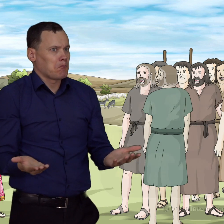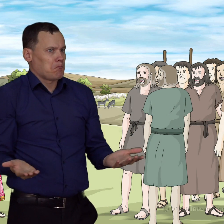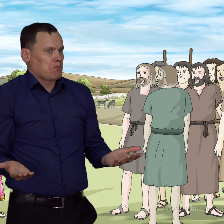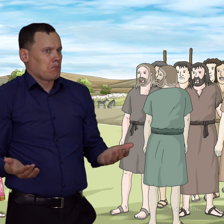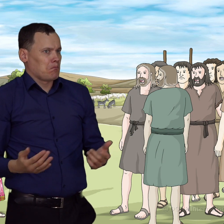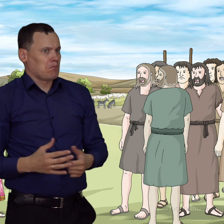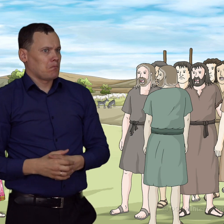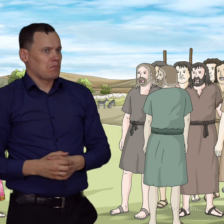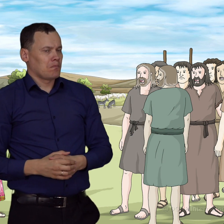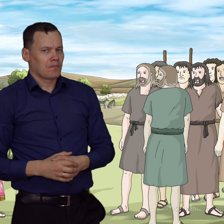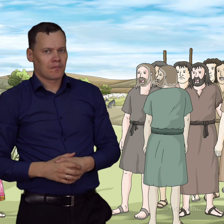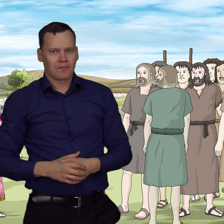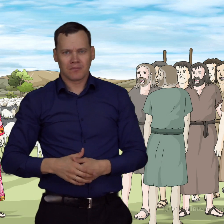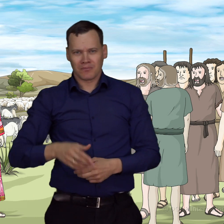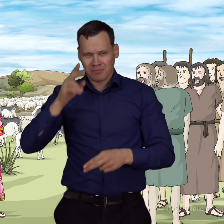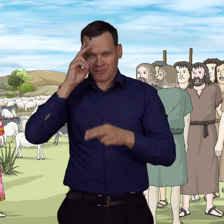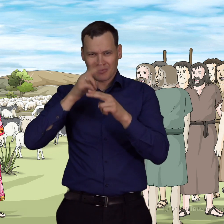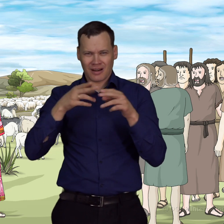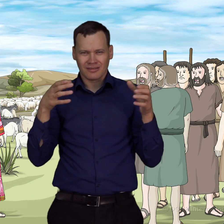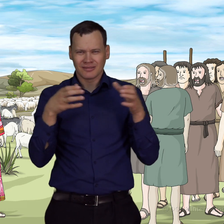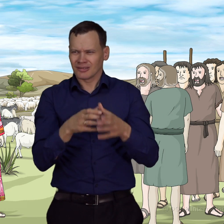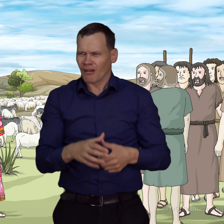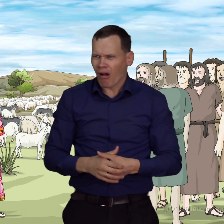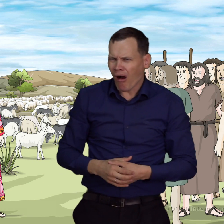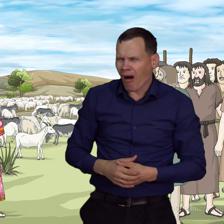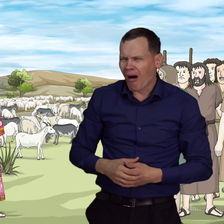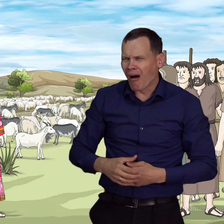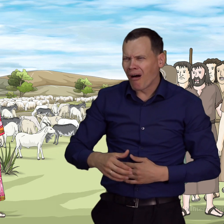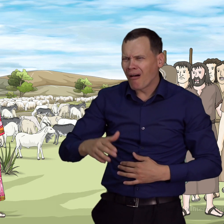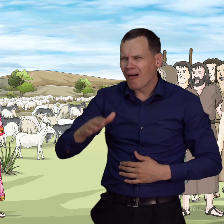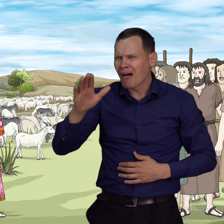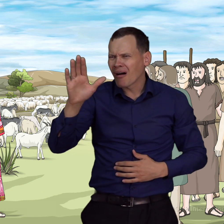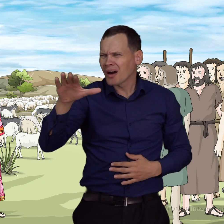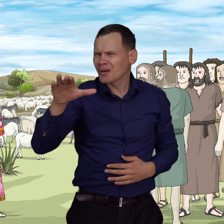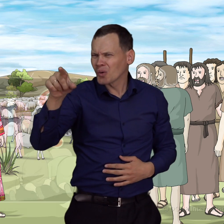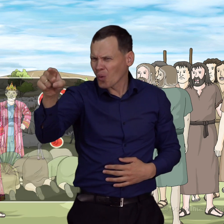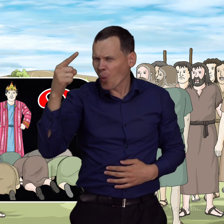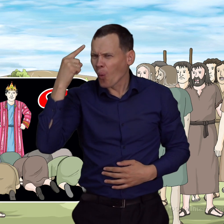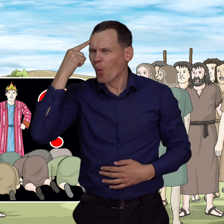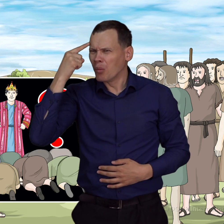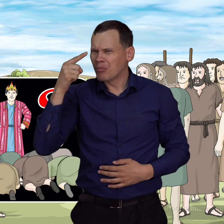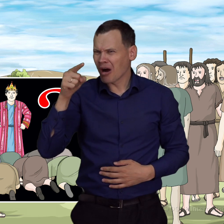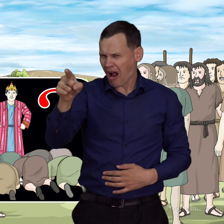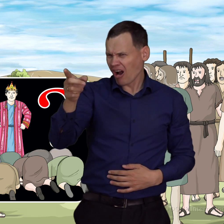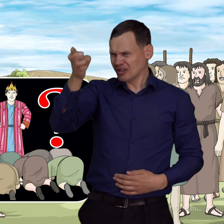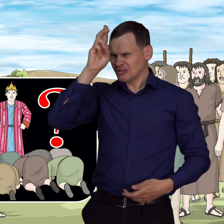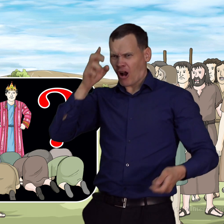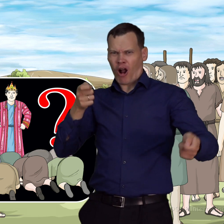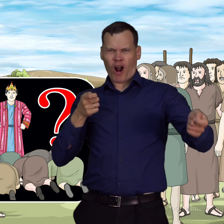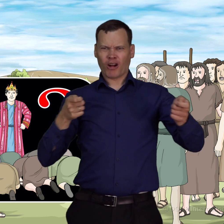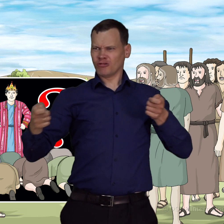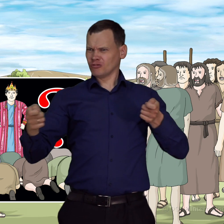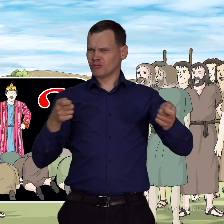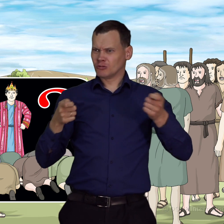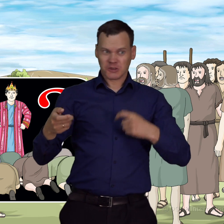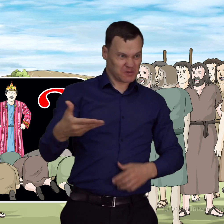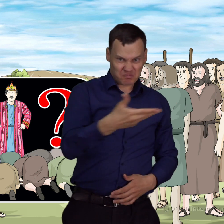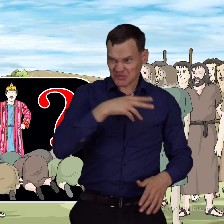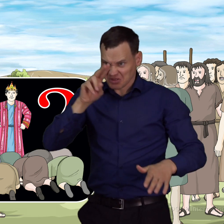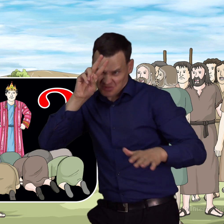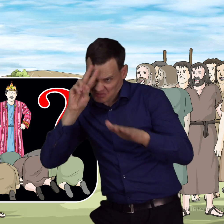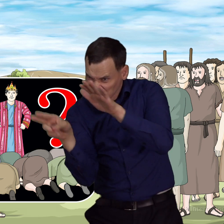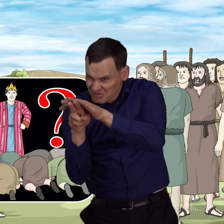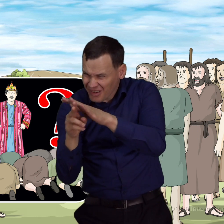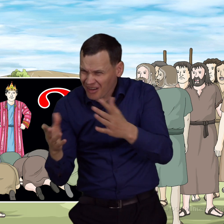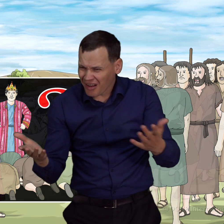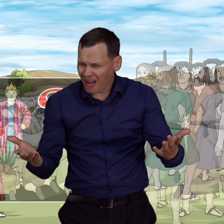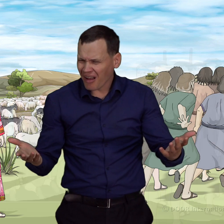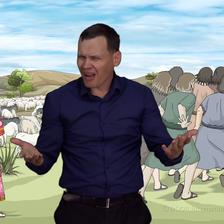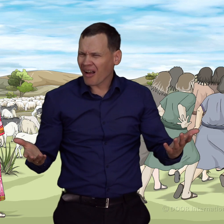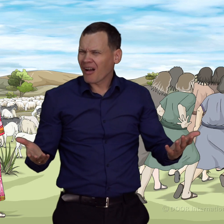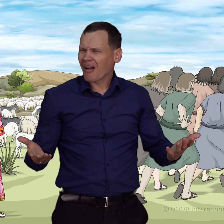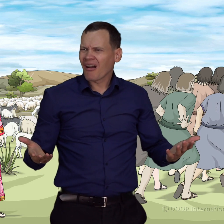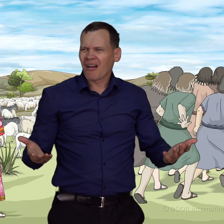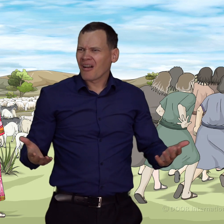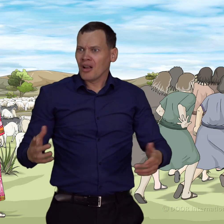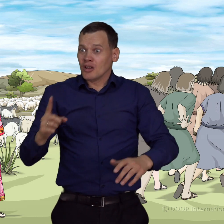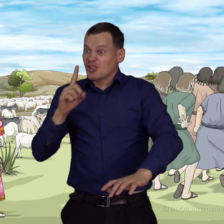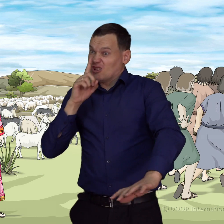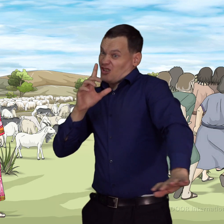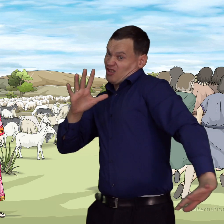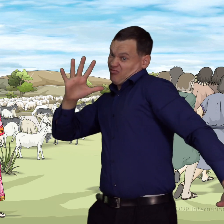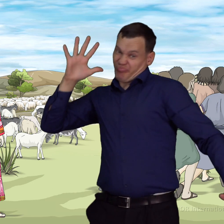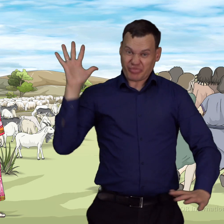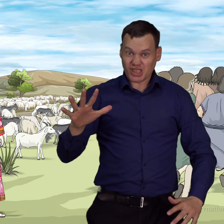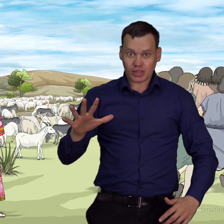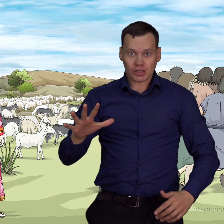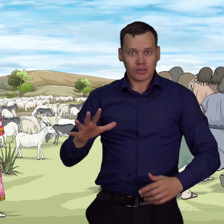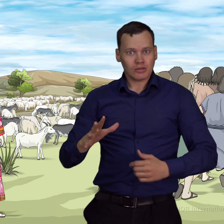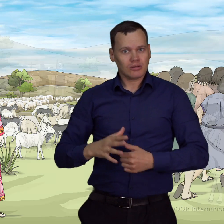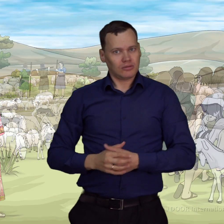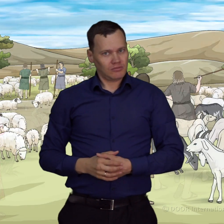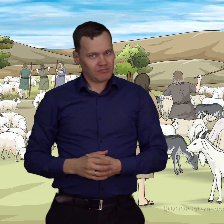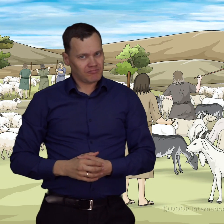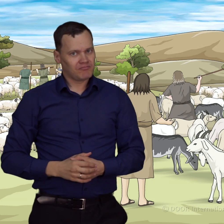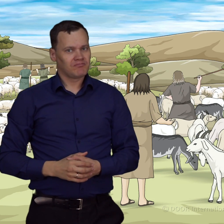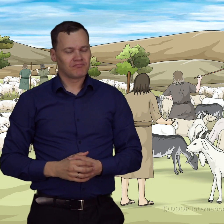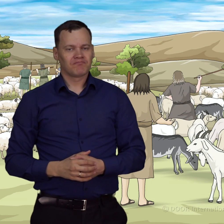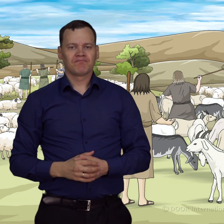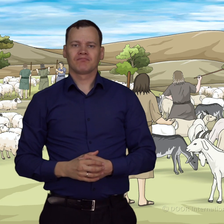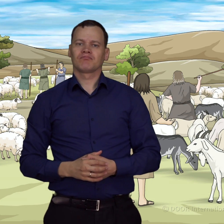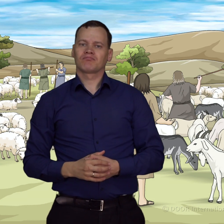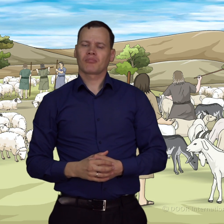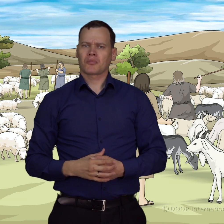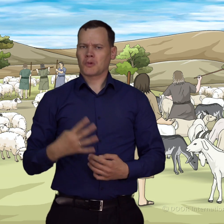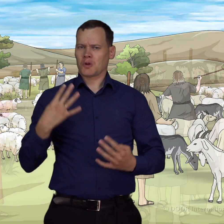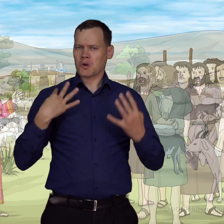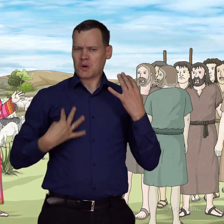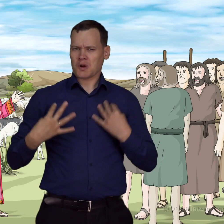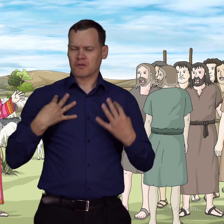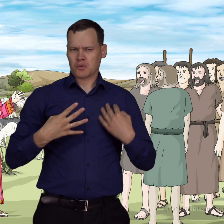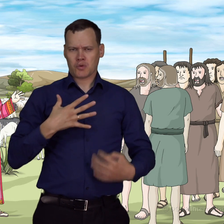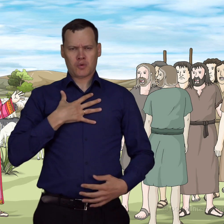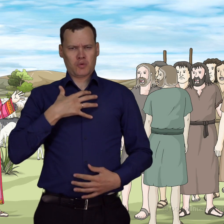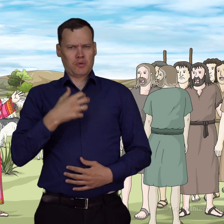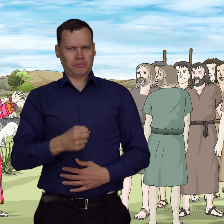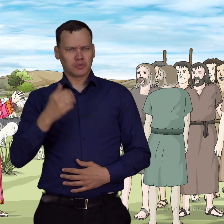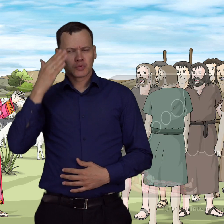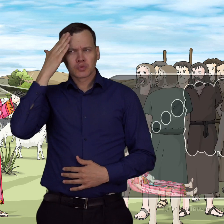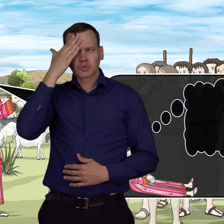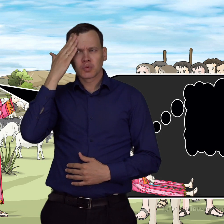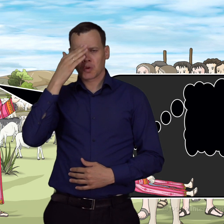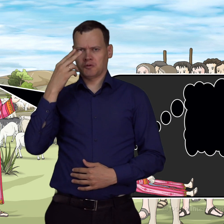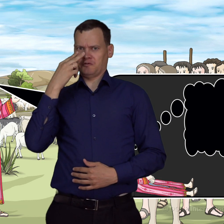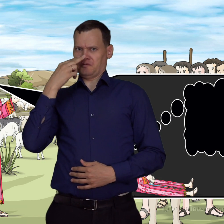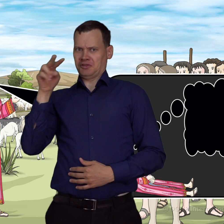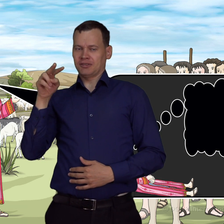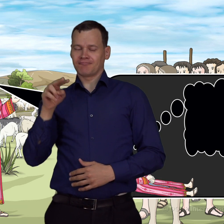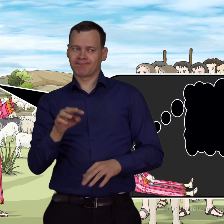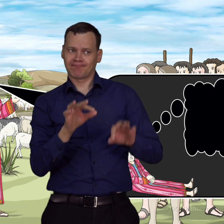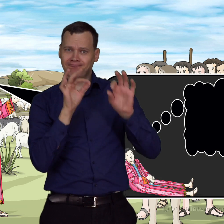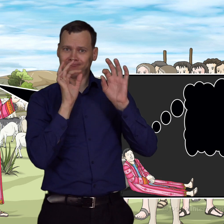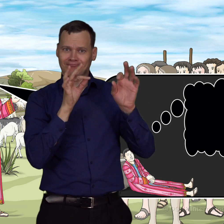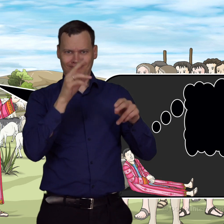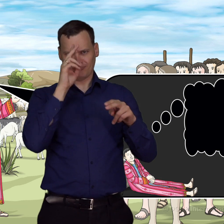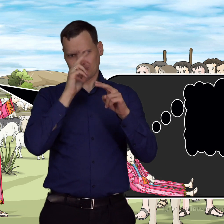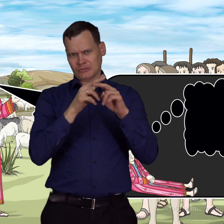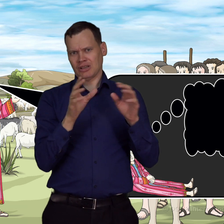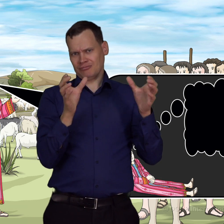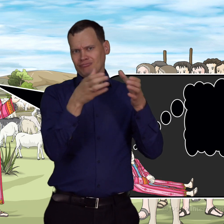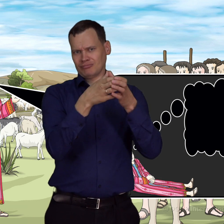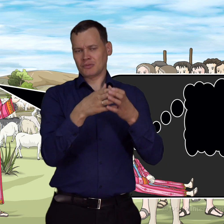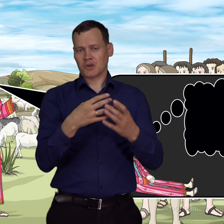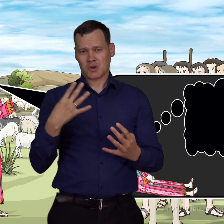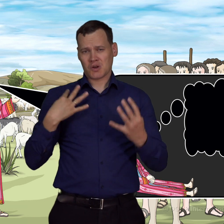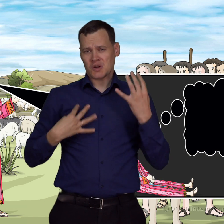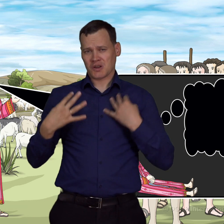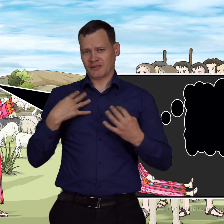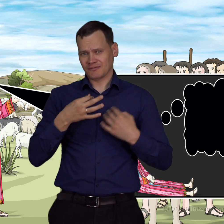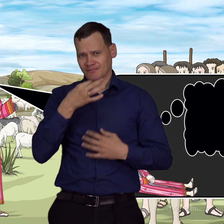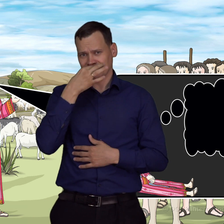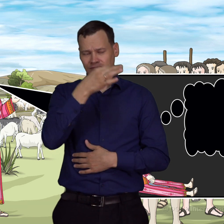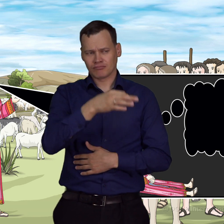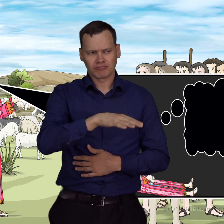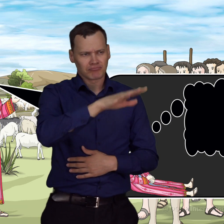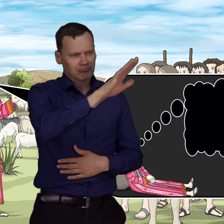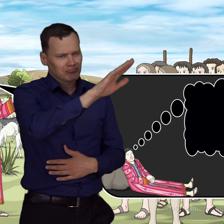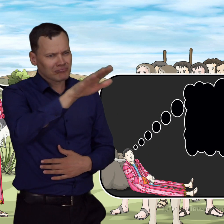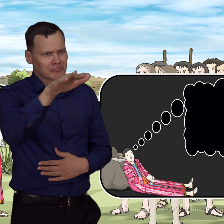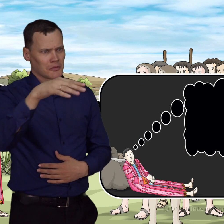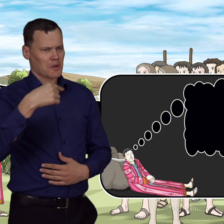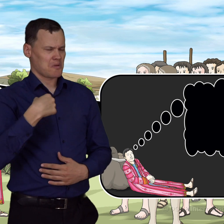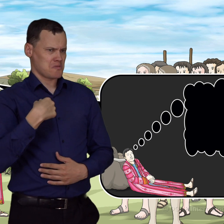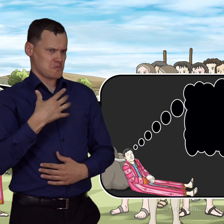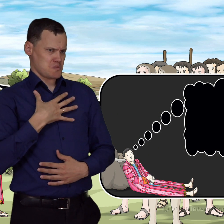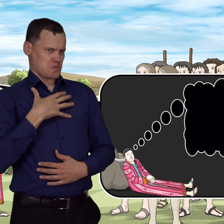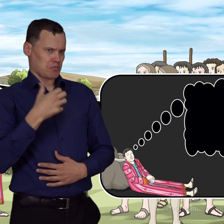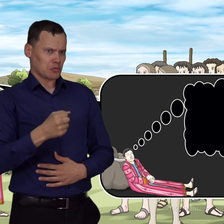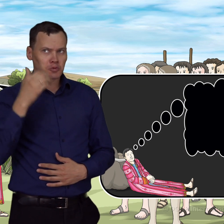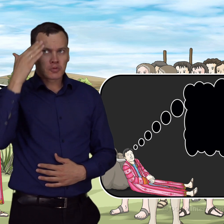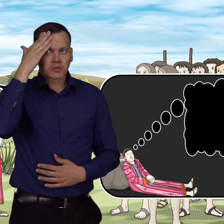“Do you intend to reign over us?” his brothers asked. “Will you actually rule us?” So they hated him even more because of his dream and his statements.